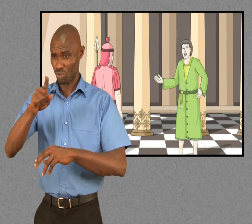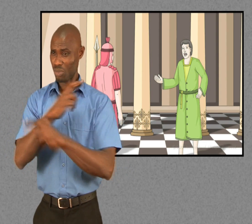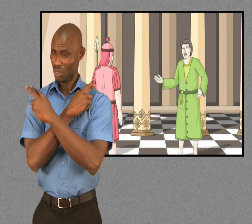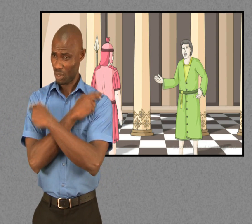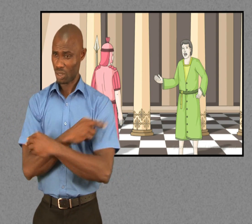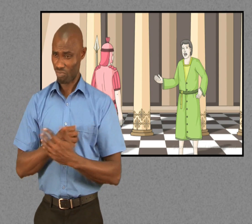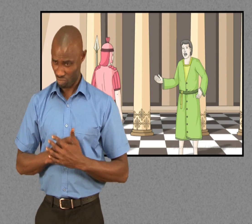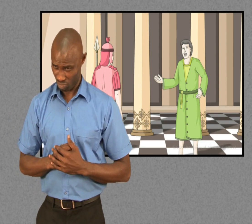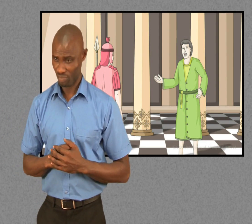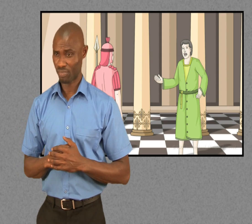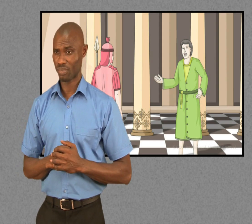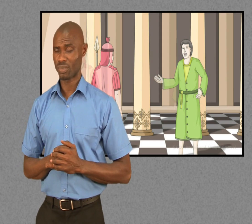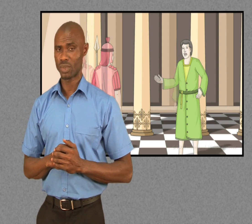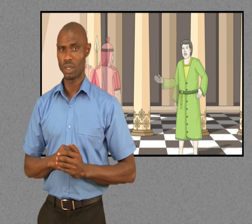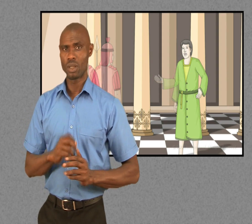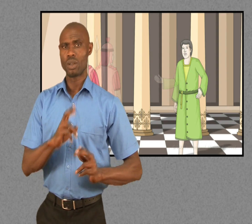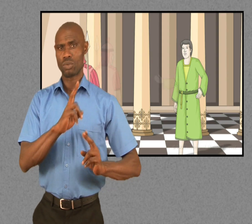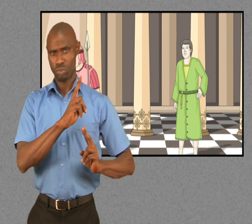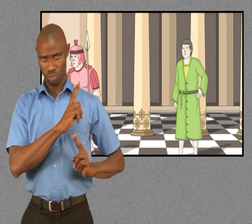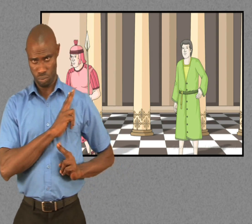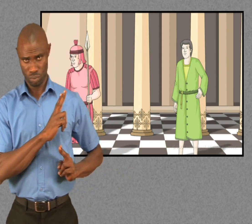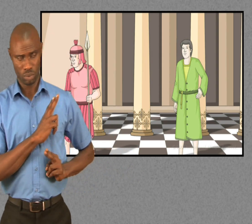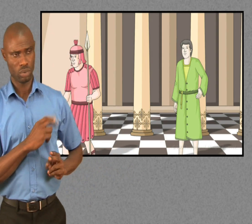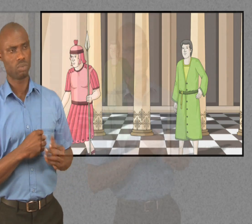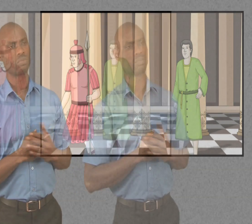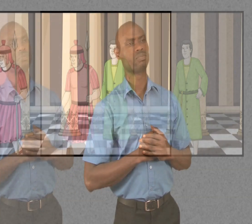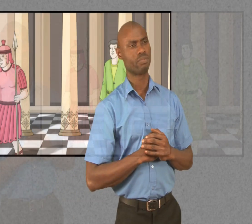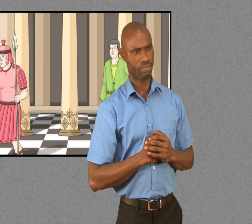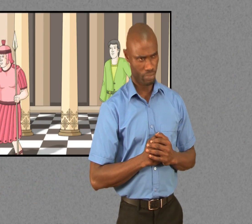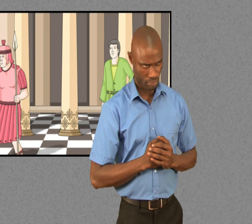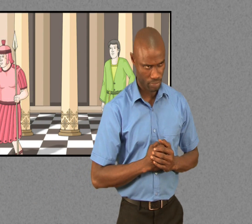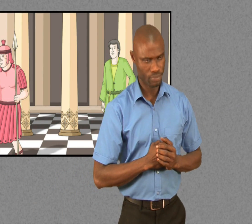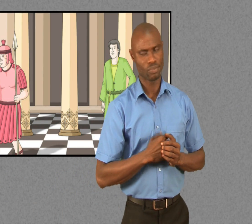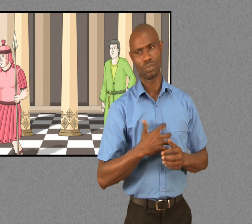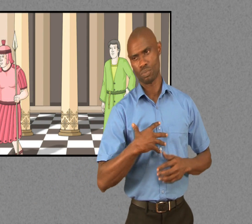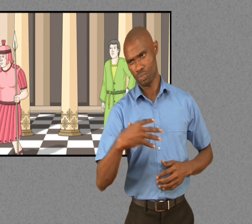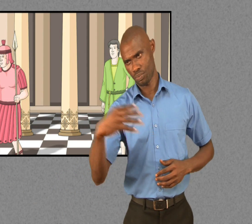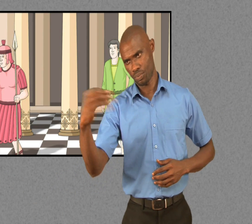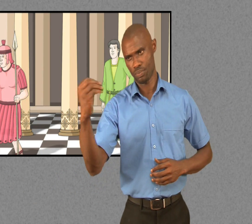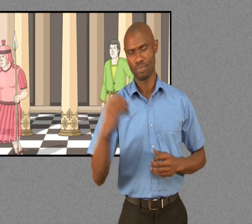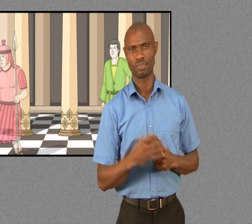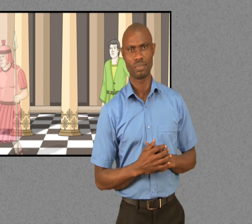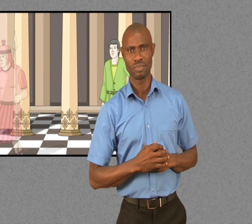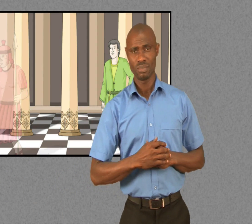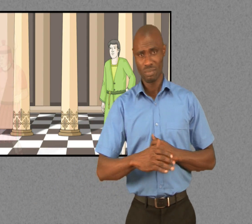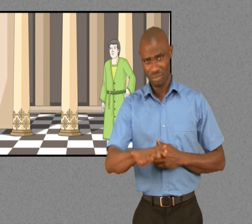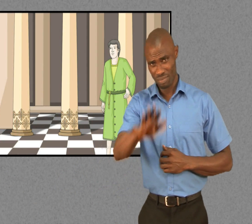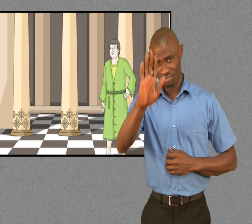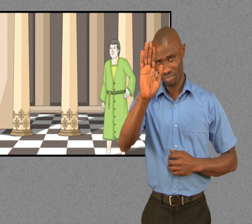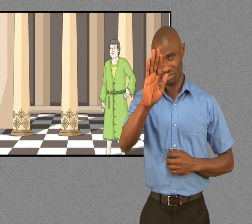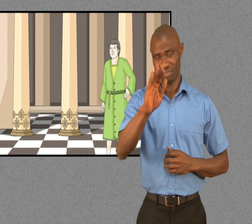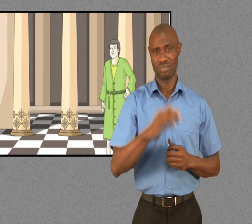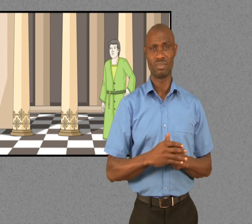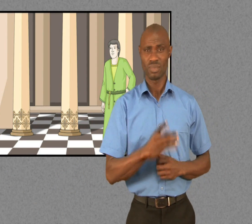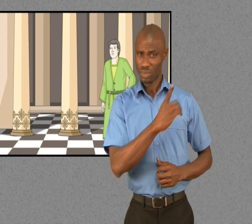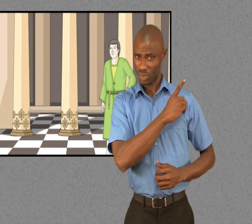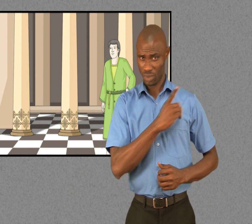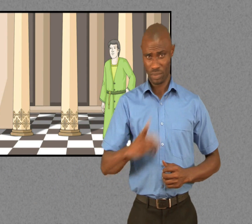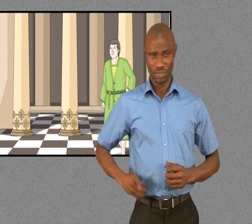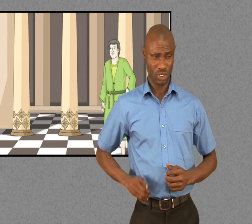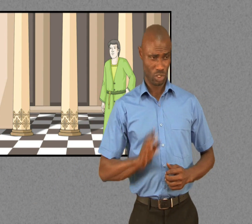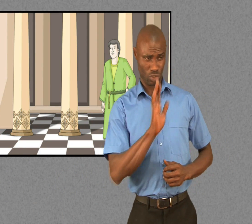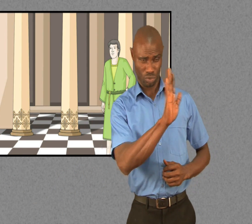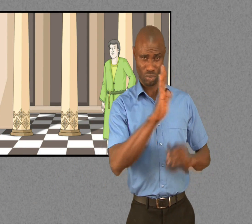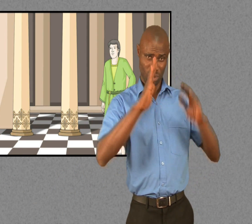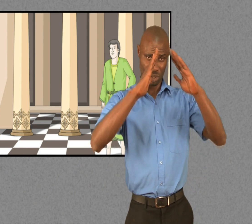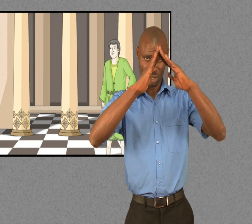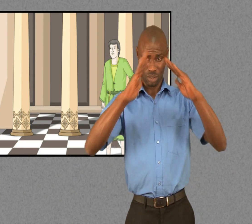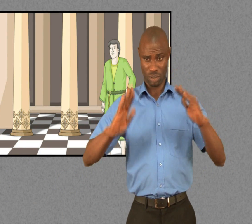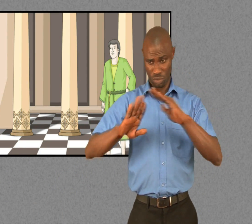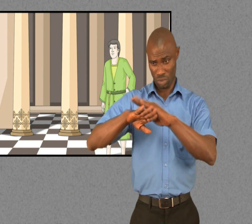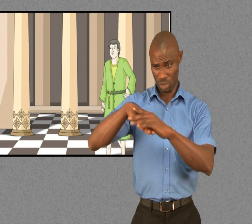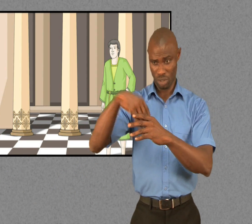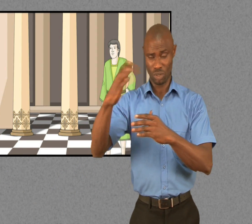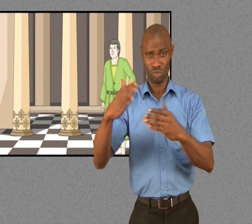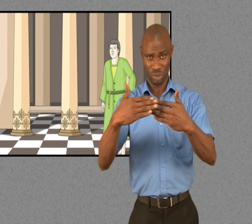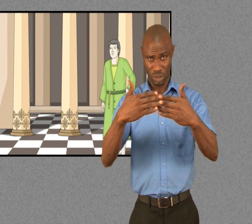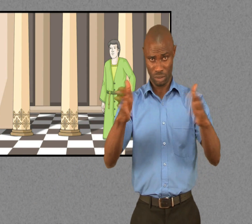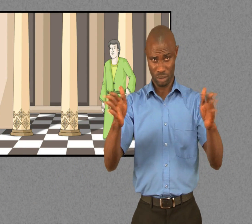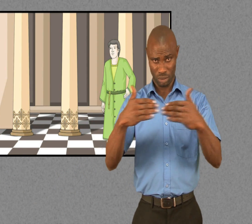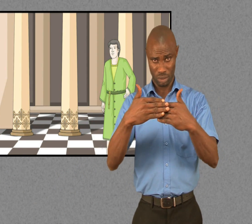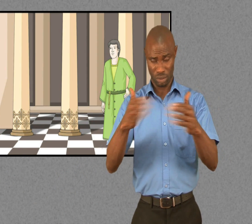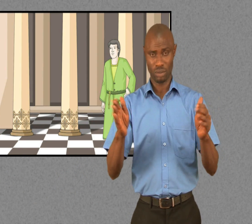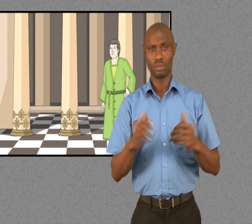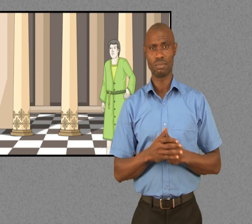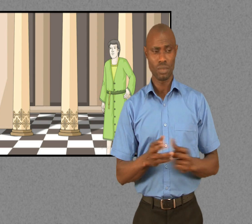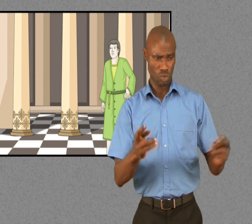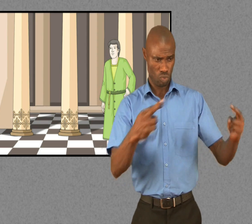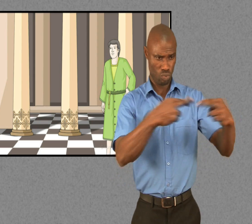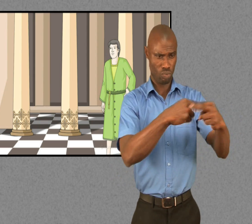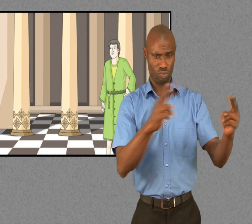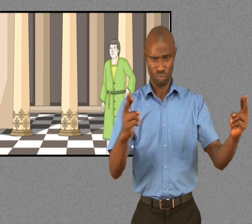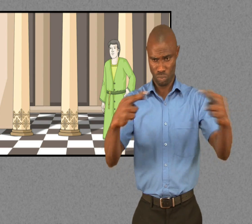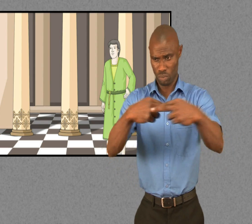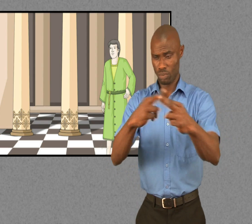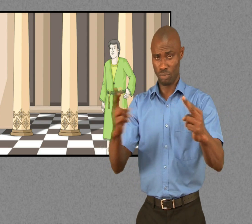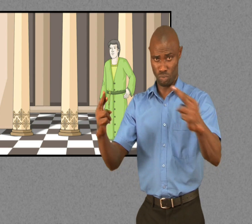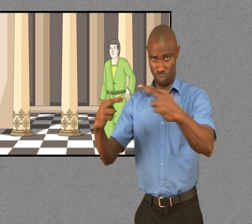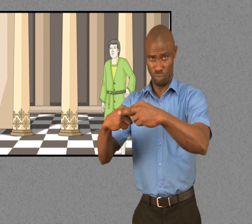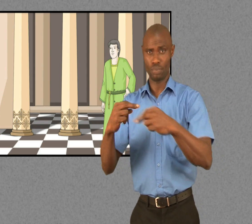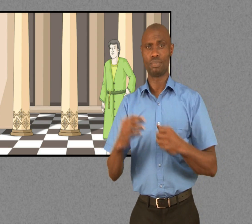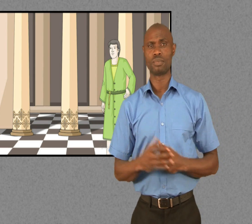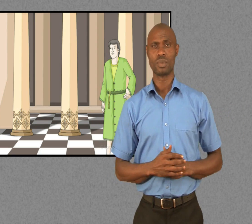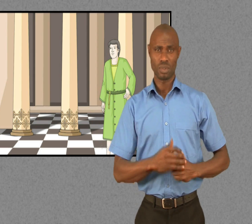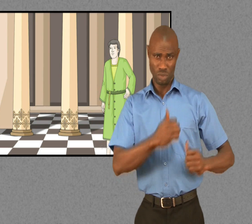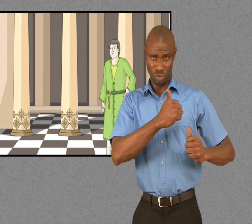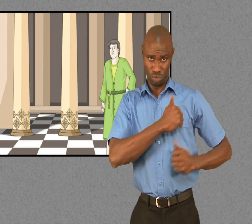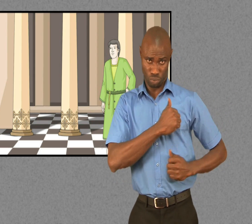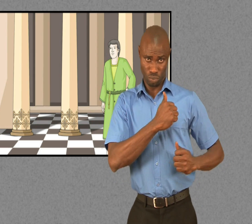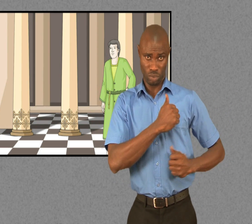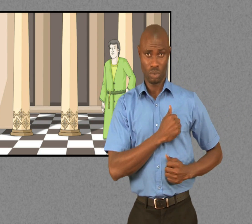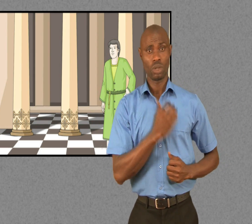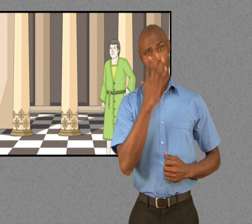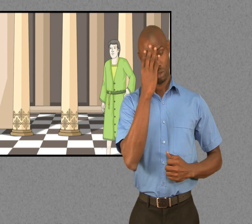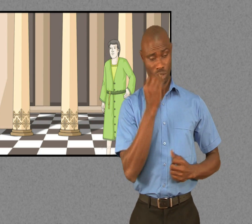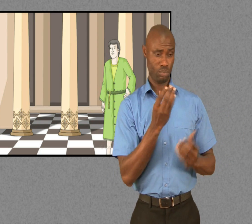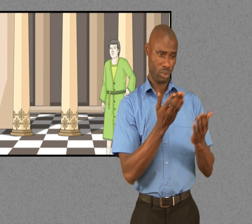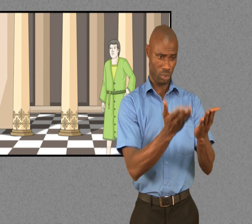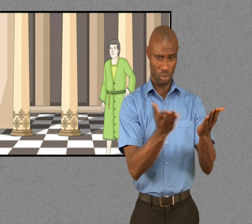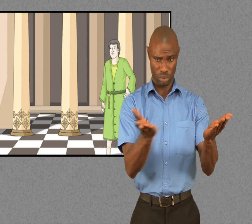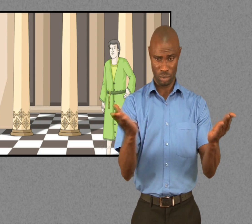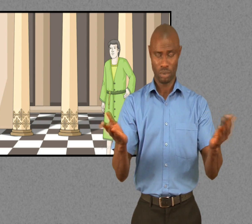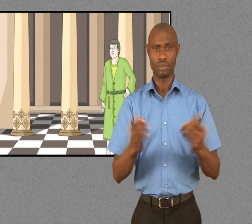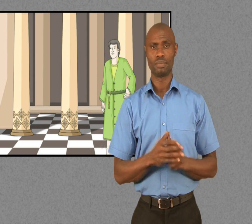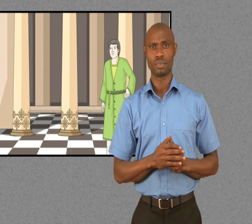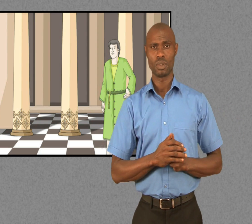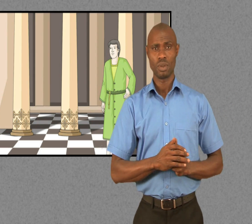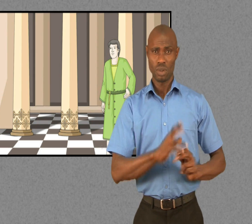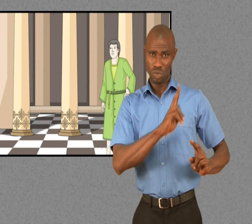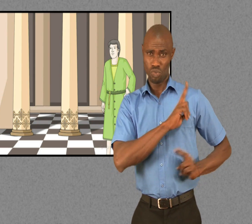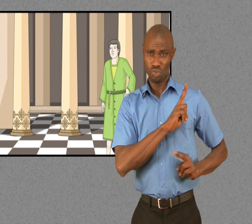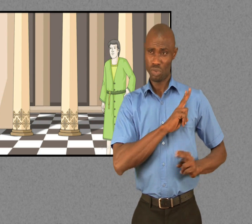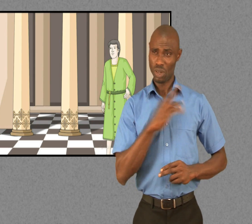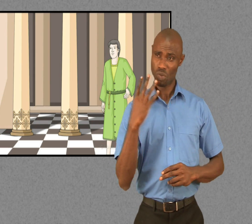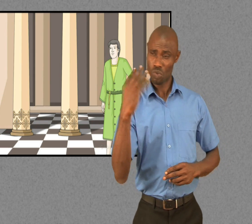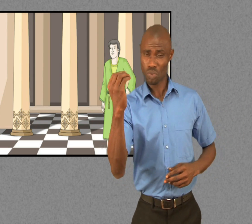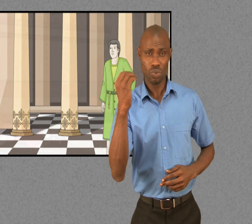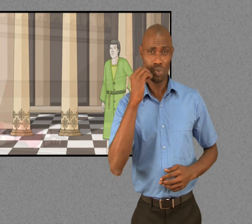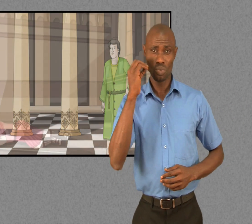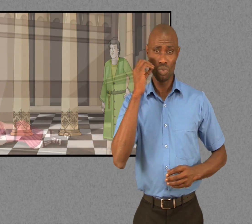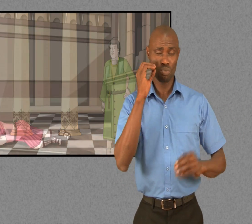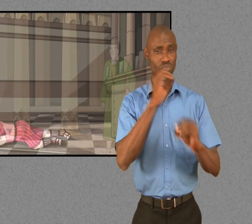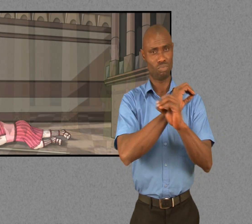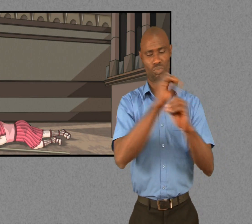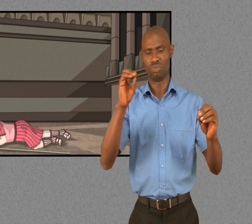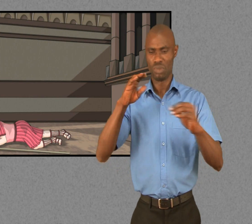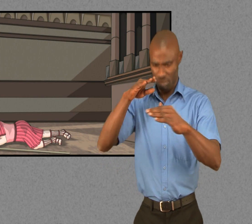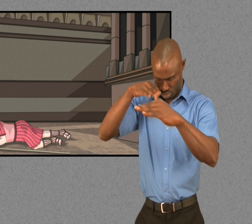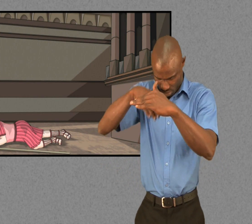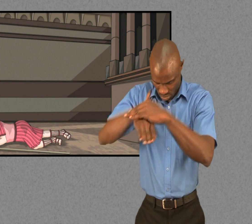So Uriah left the palace, and a gift from the king followed him.